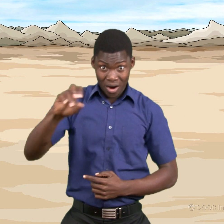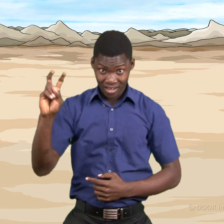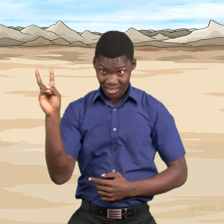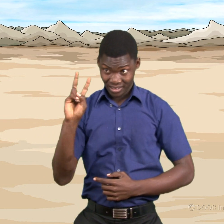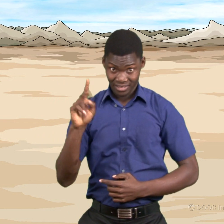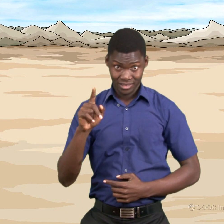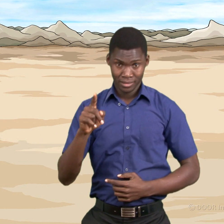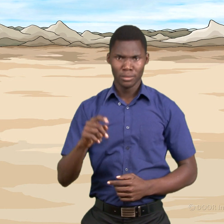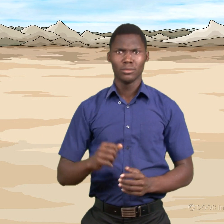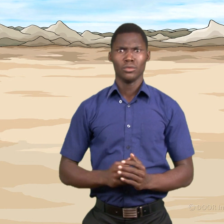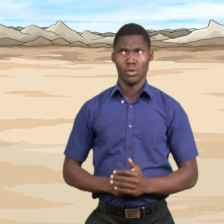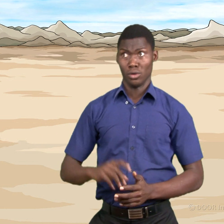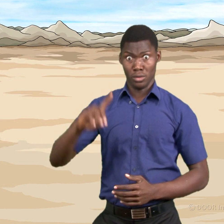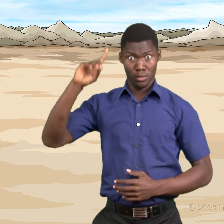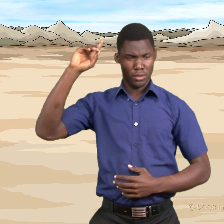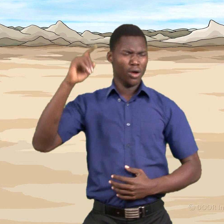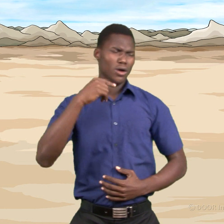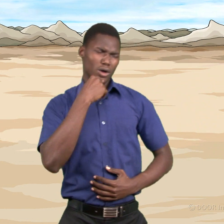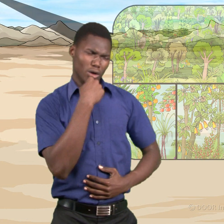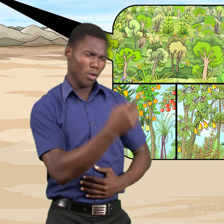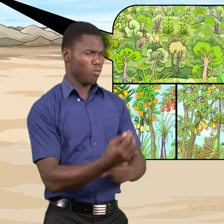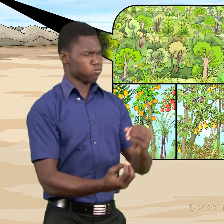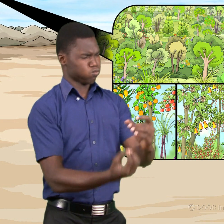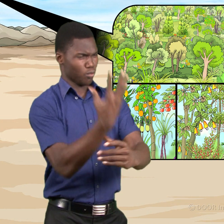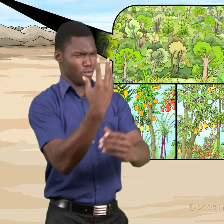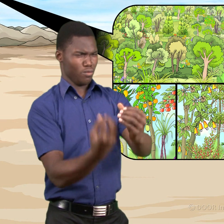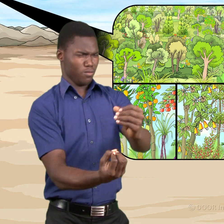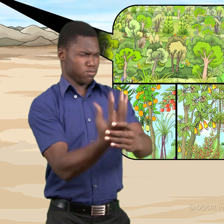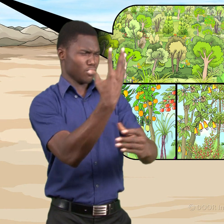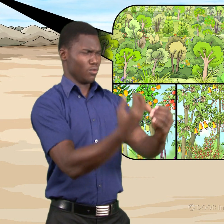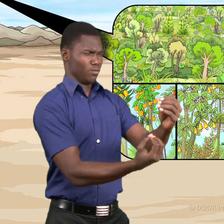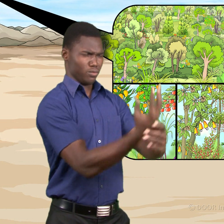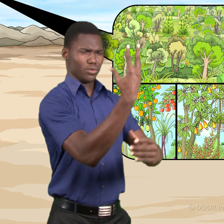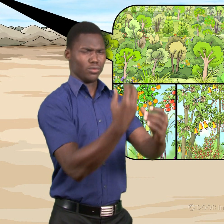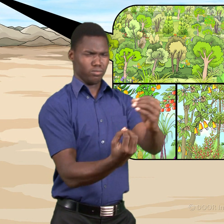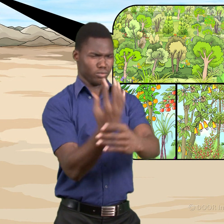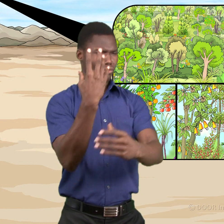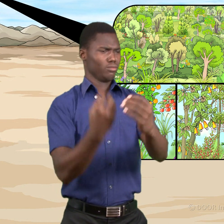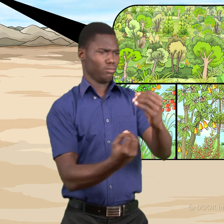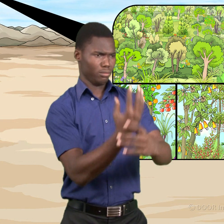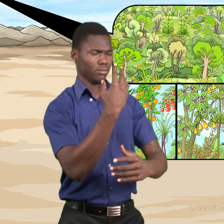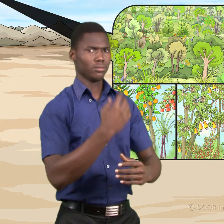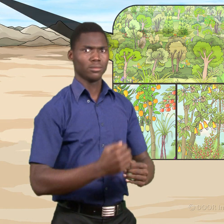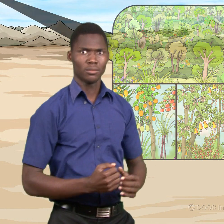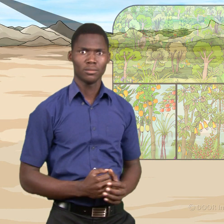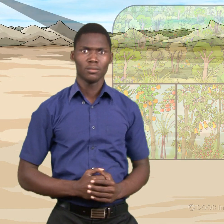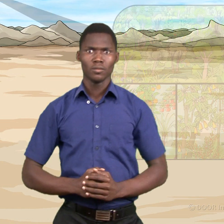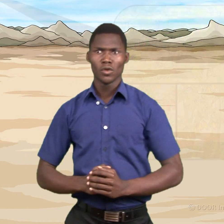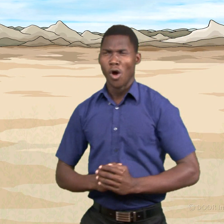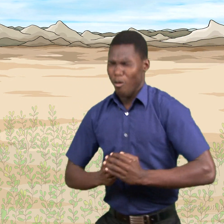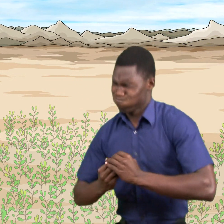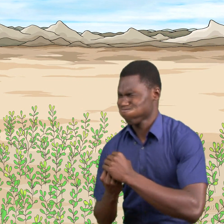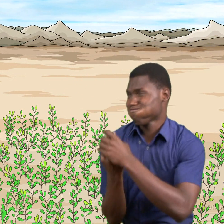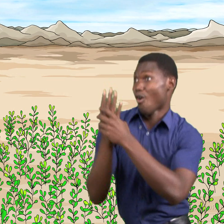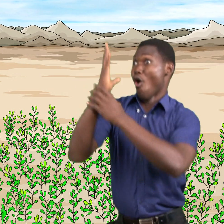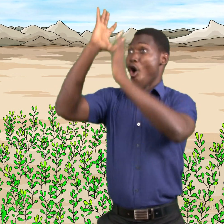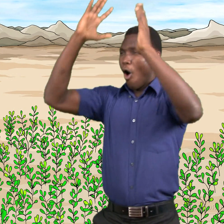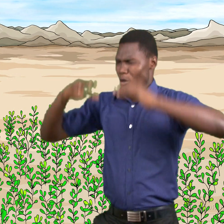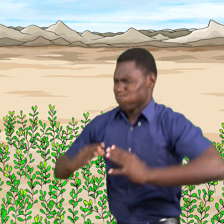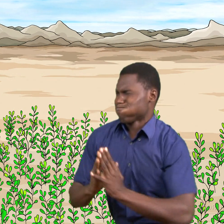Then God said, “Let the earth bring forth vegetation: seed-bearing plants and fruit trees, each bearing fruit with seed according to its kind.” And it was so.